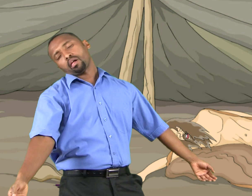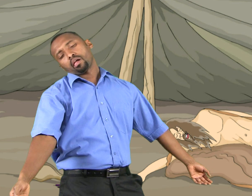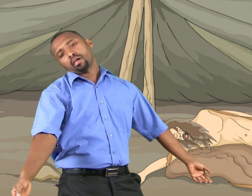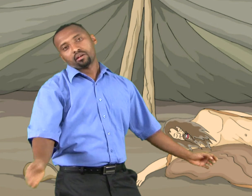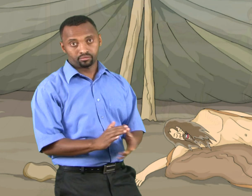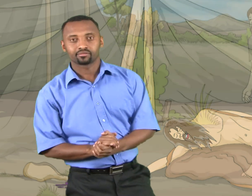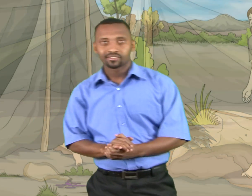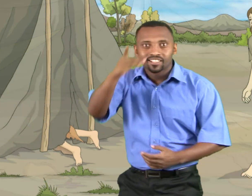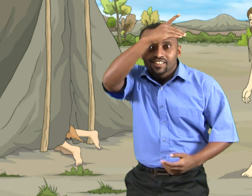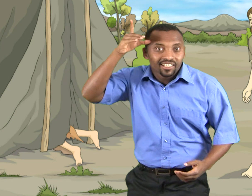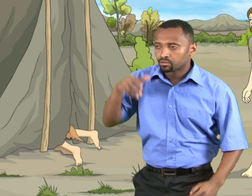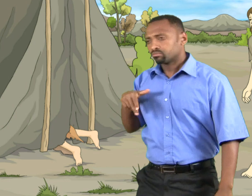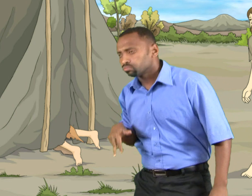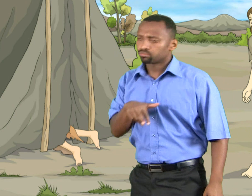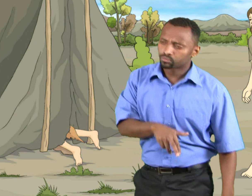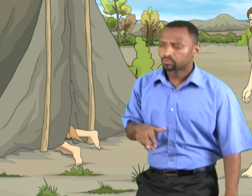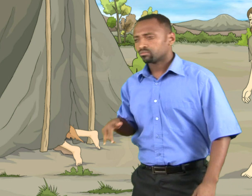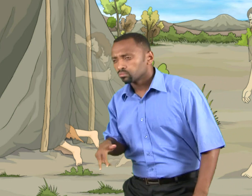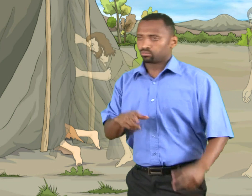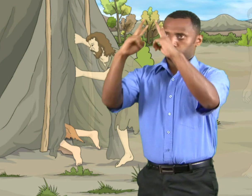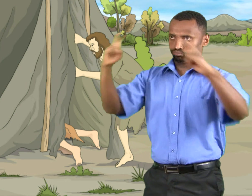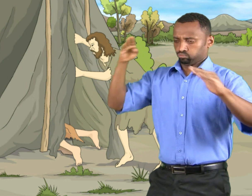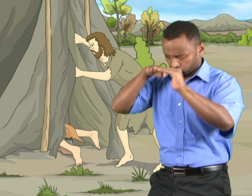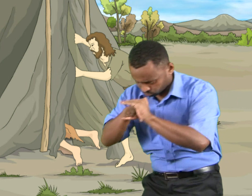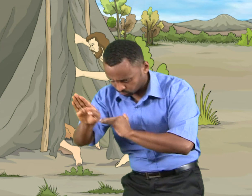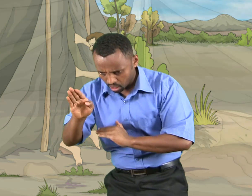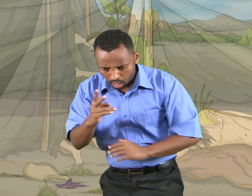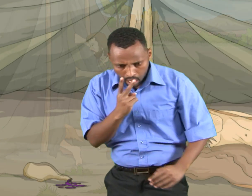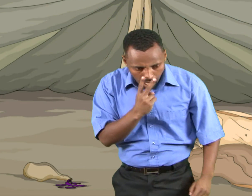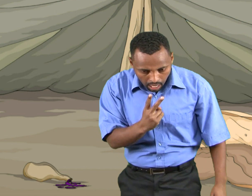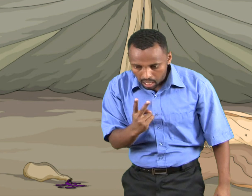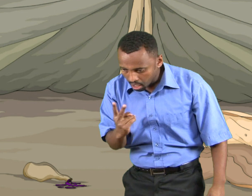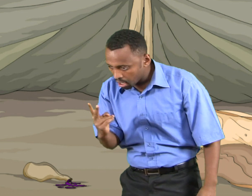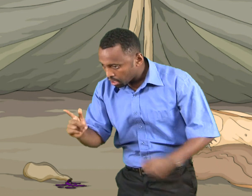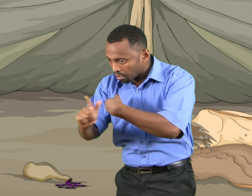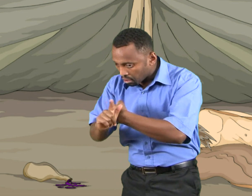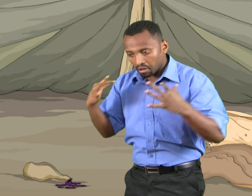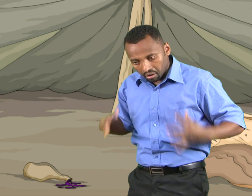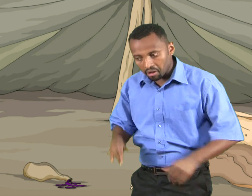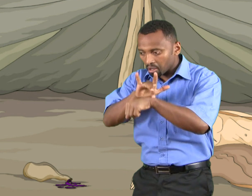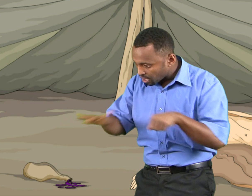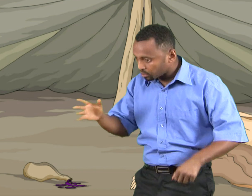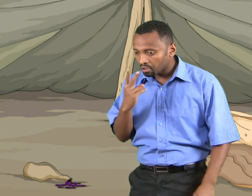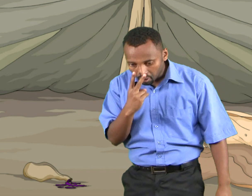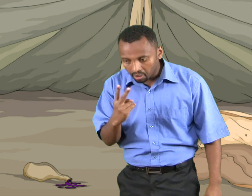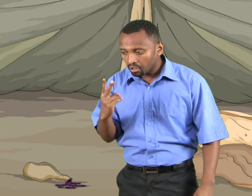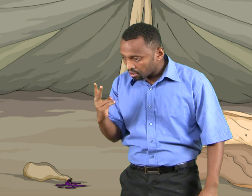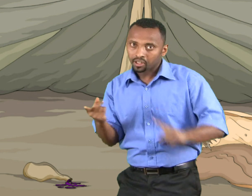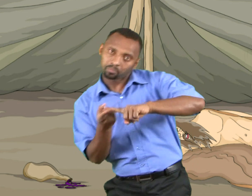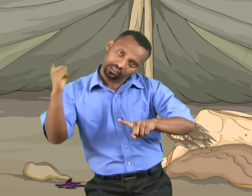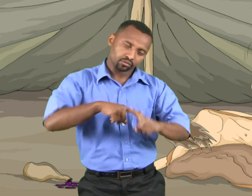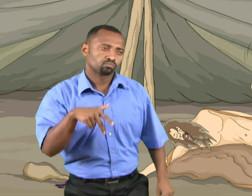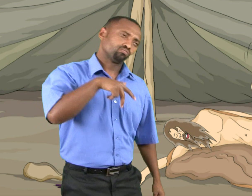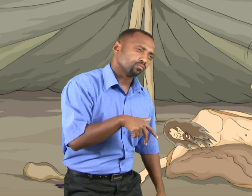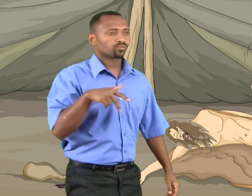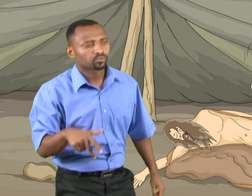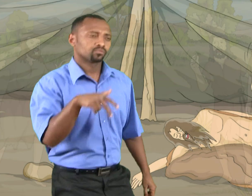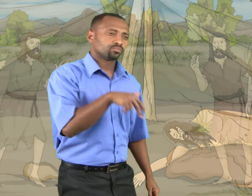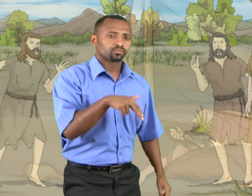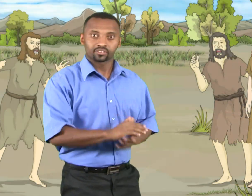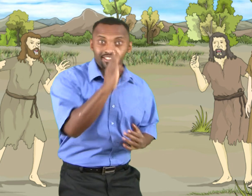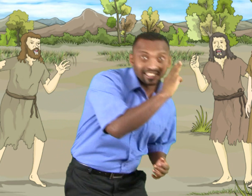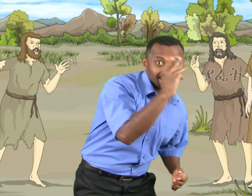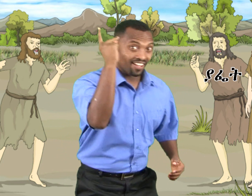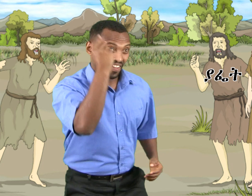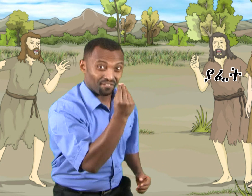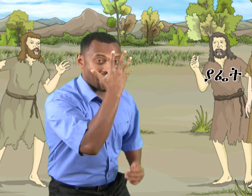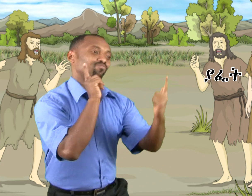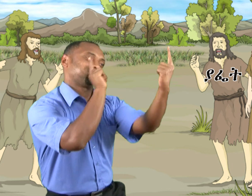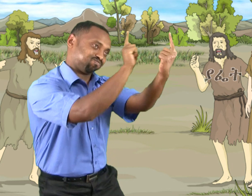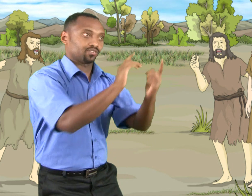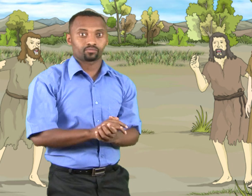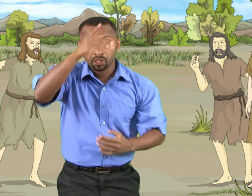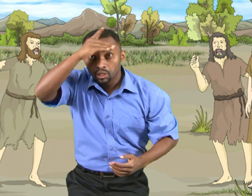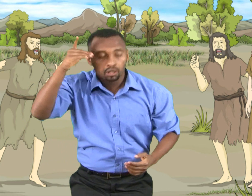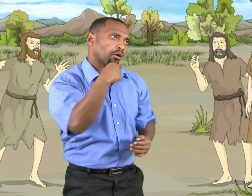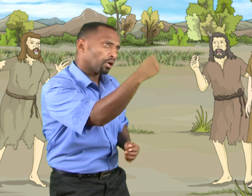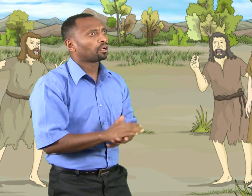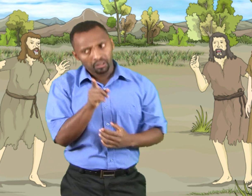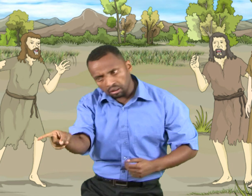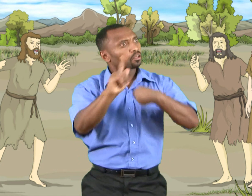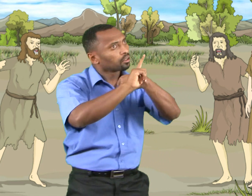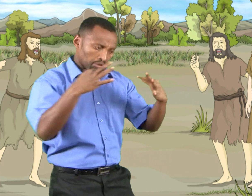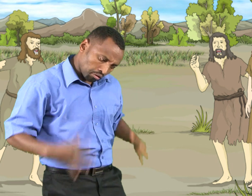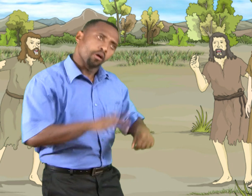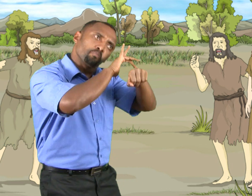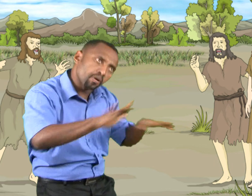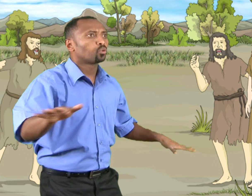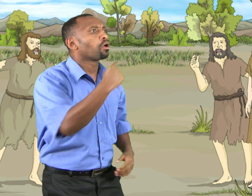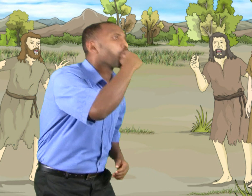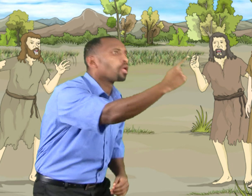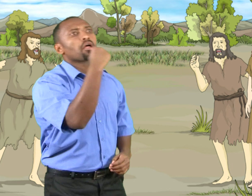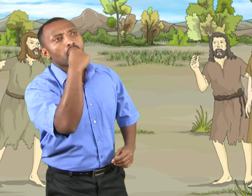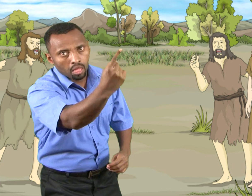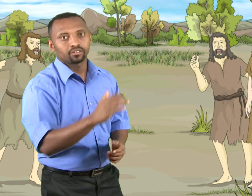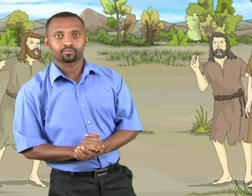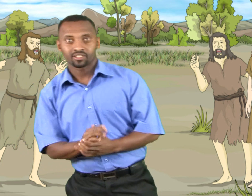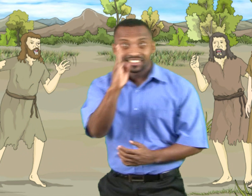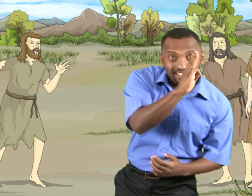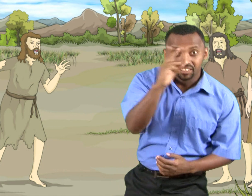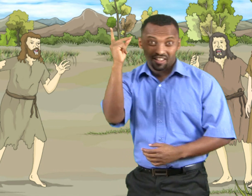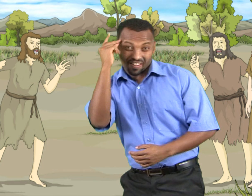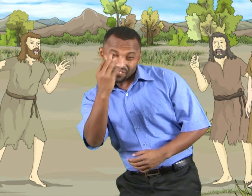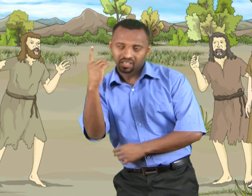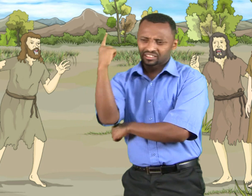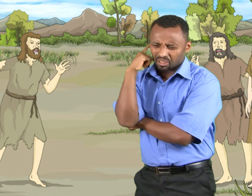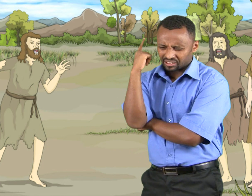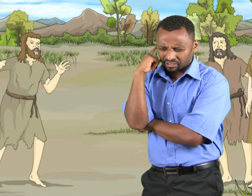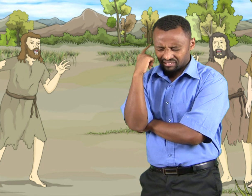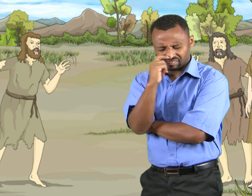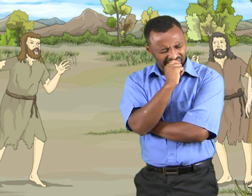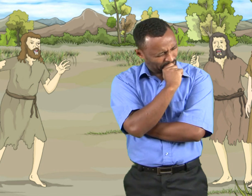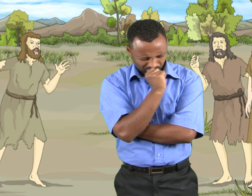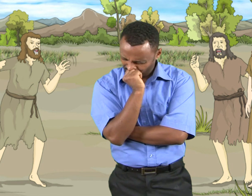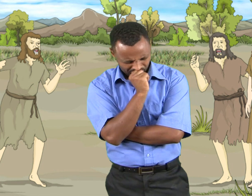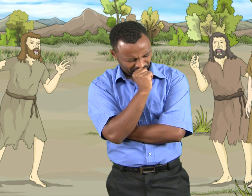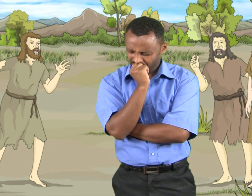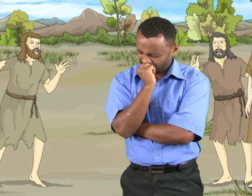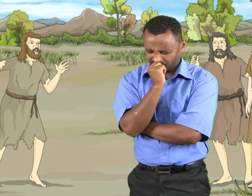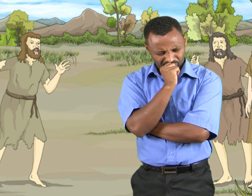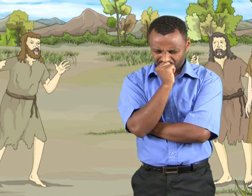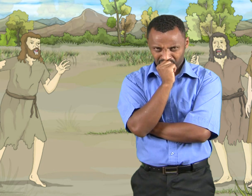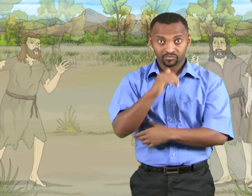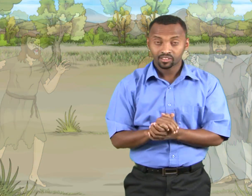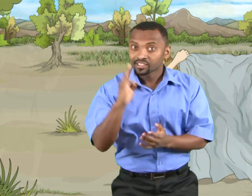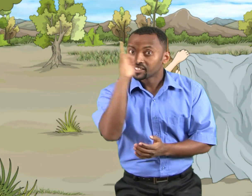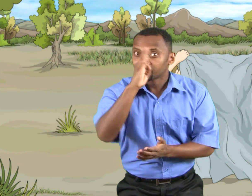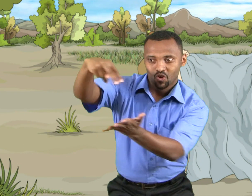And Ham, the father of Canaan, saw his father’s nakedness and told his two brothers outside.